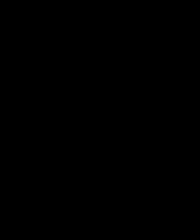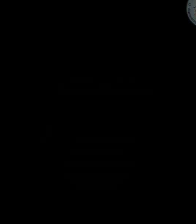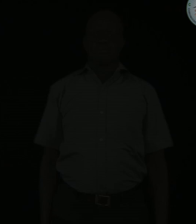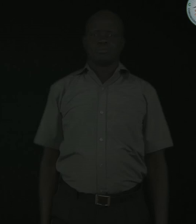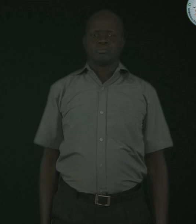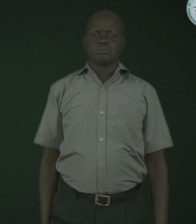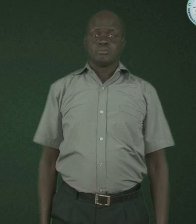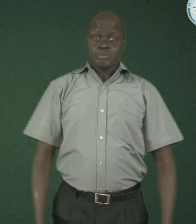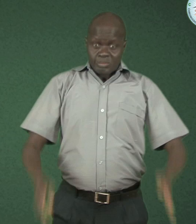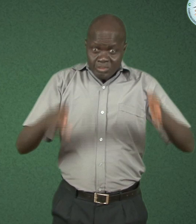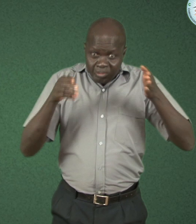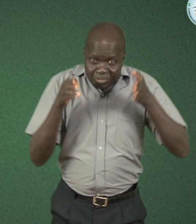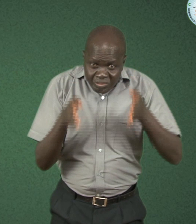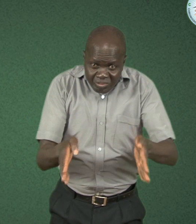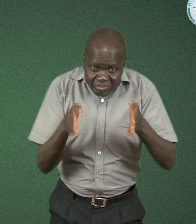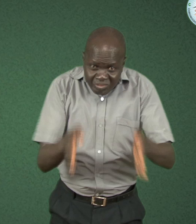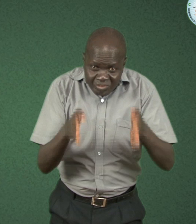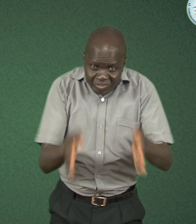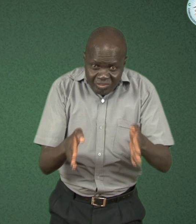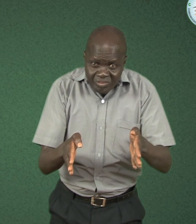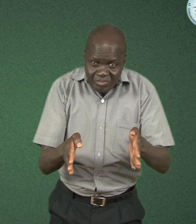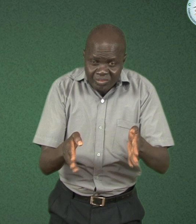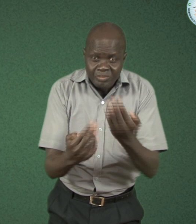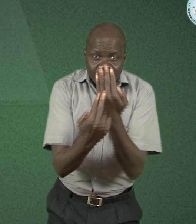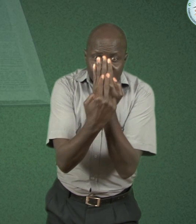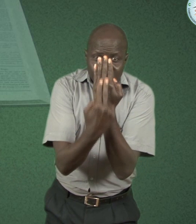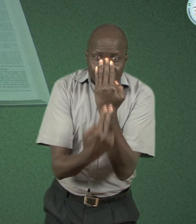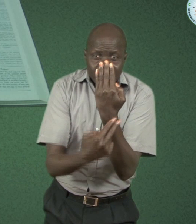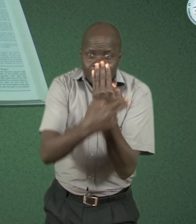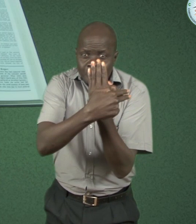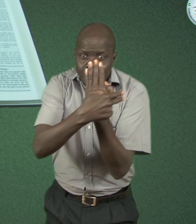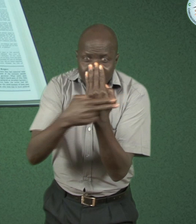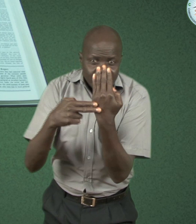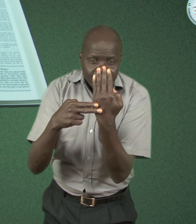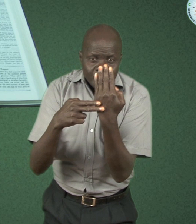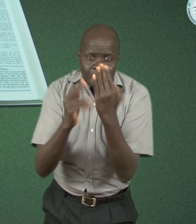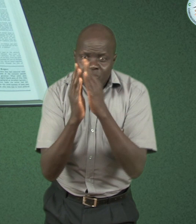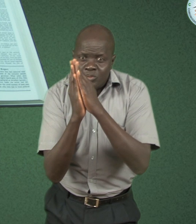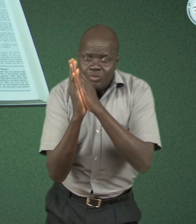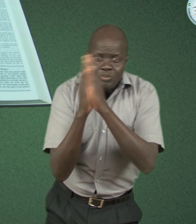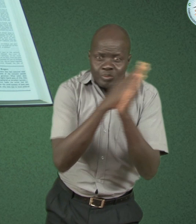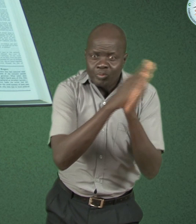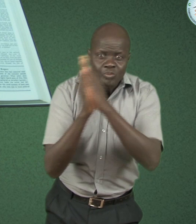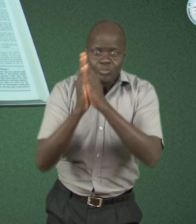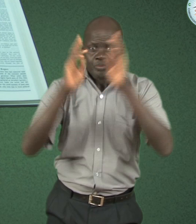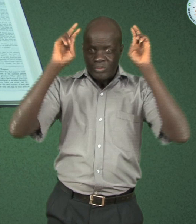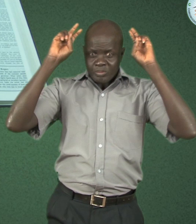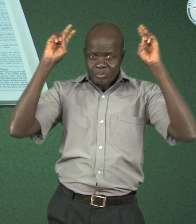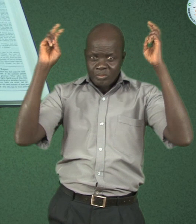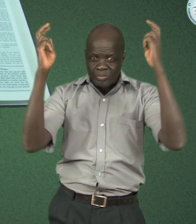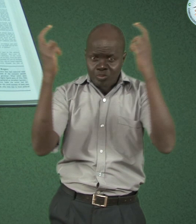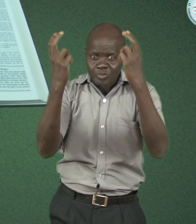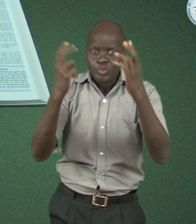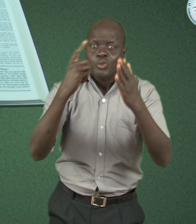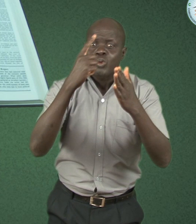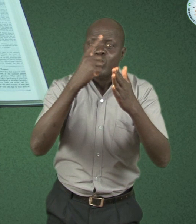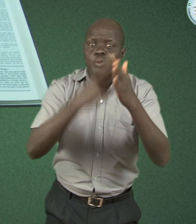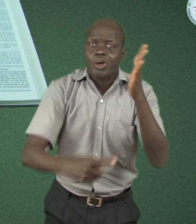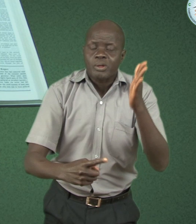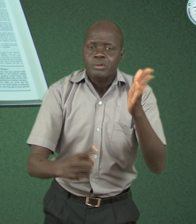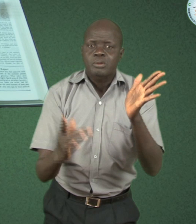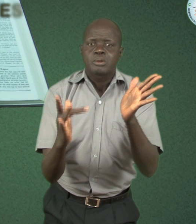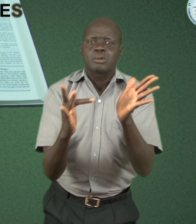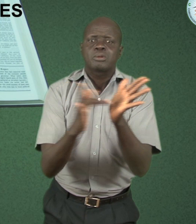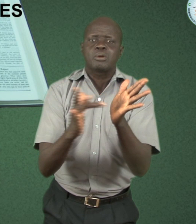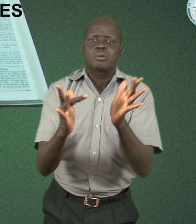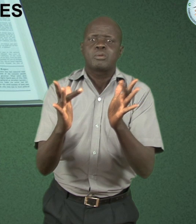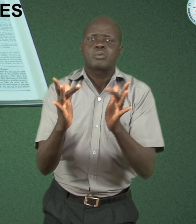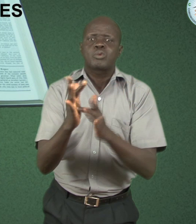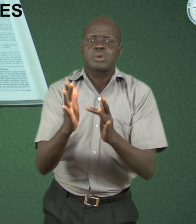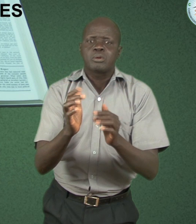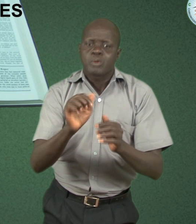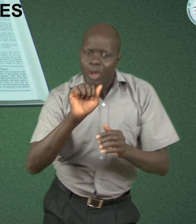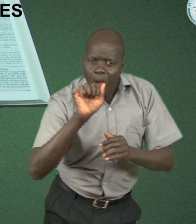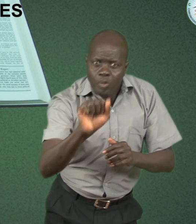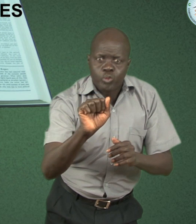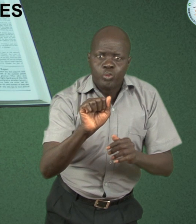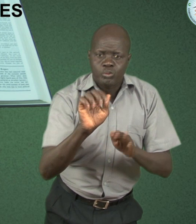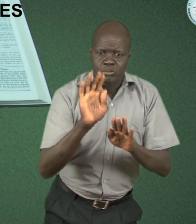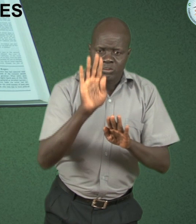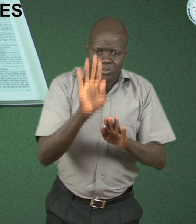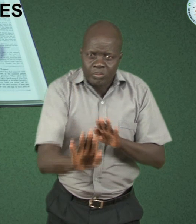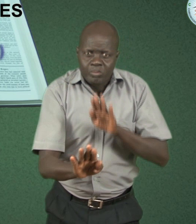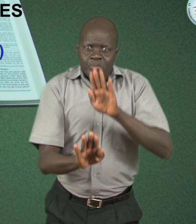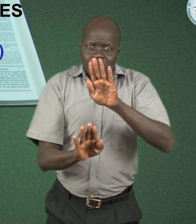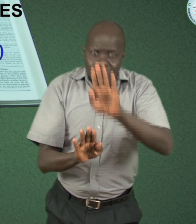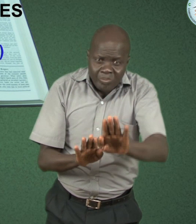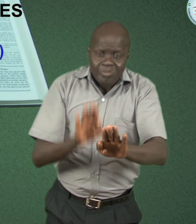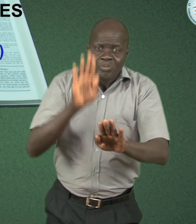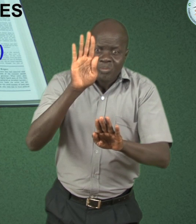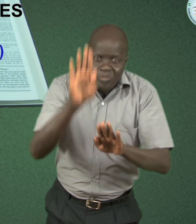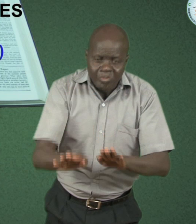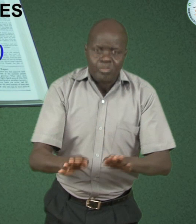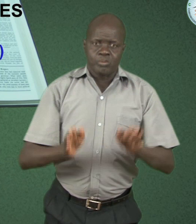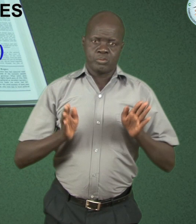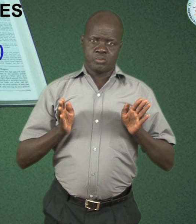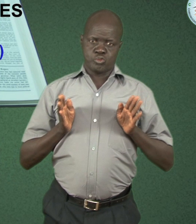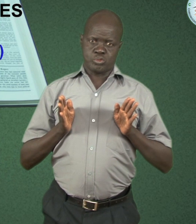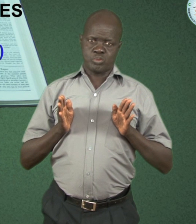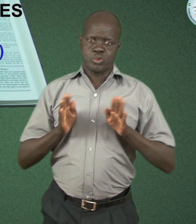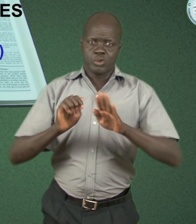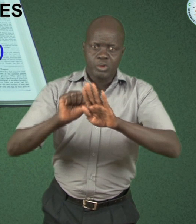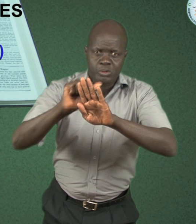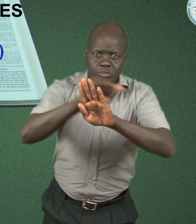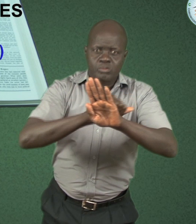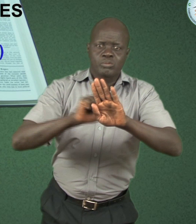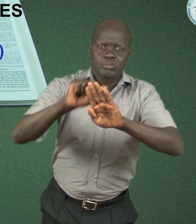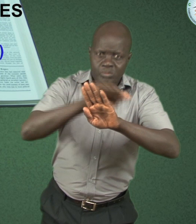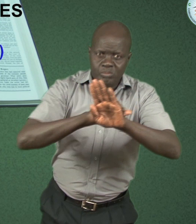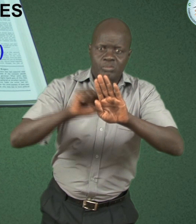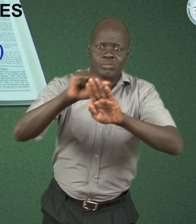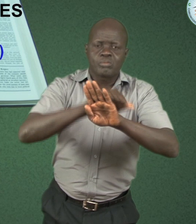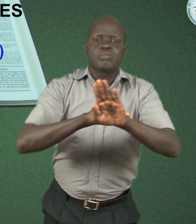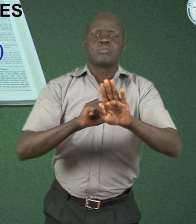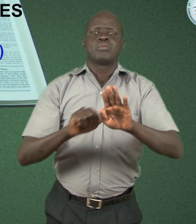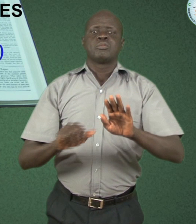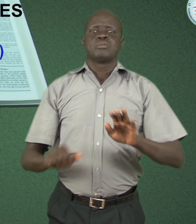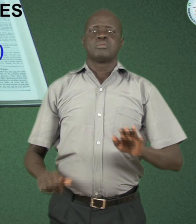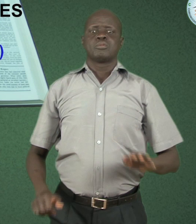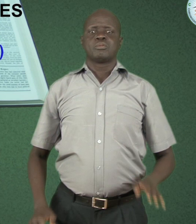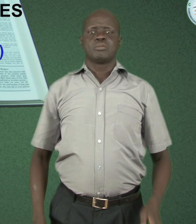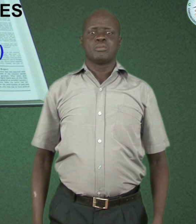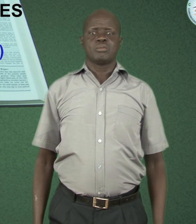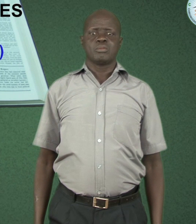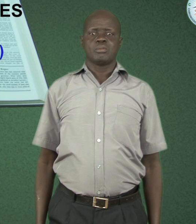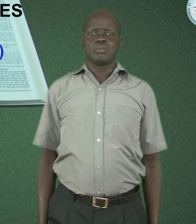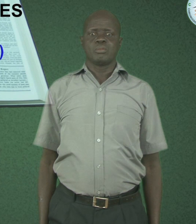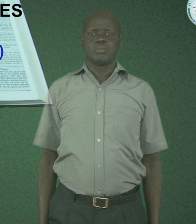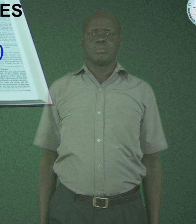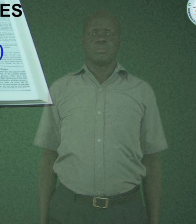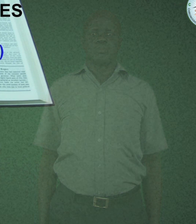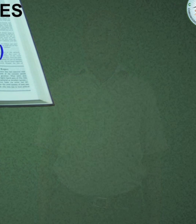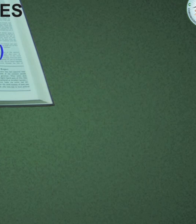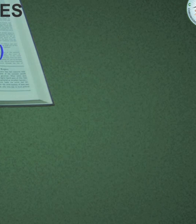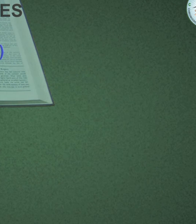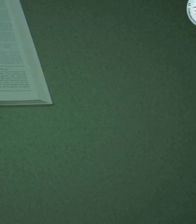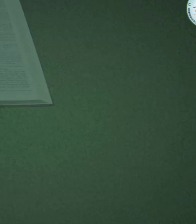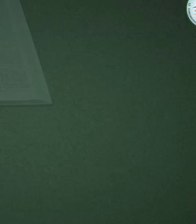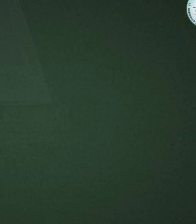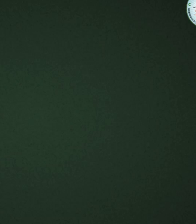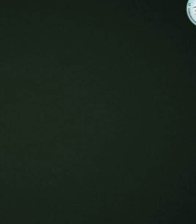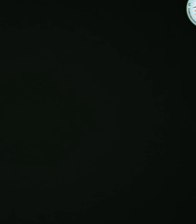A woman washes Jesus feet